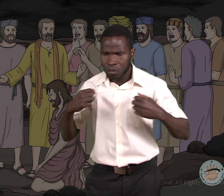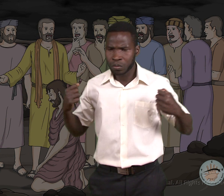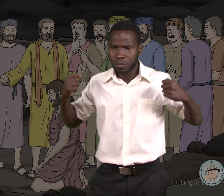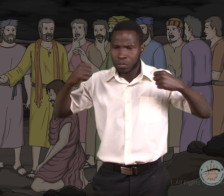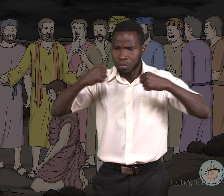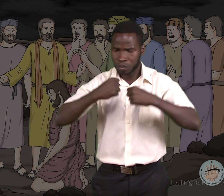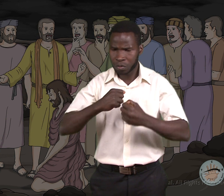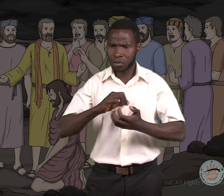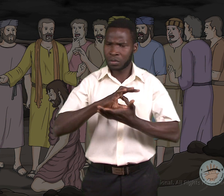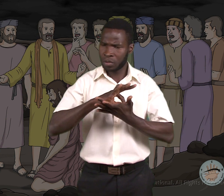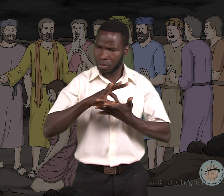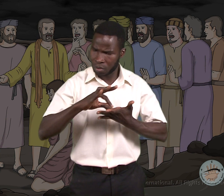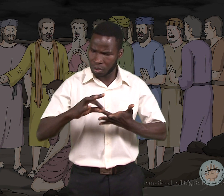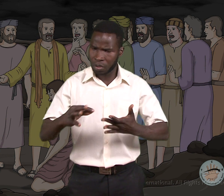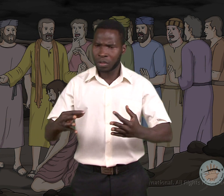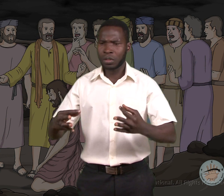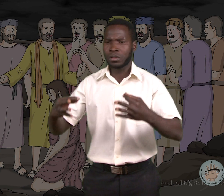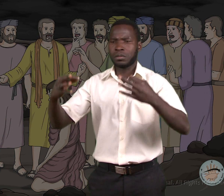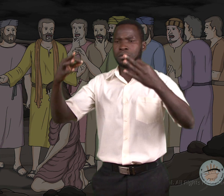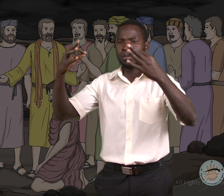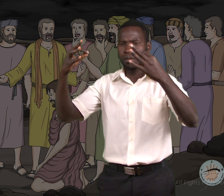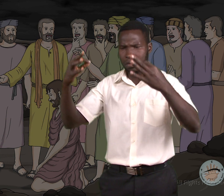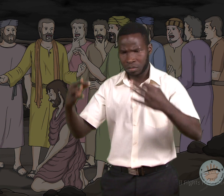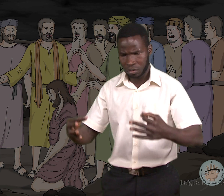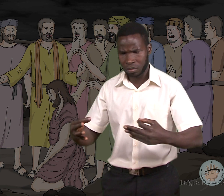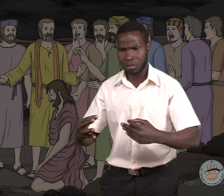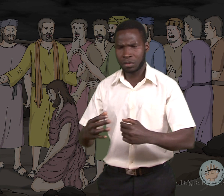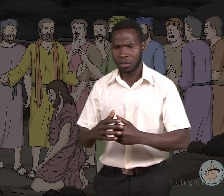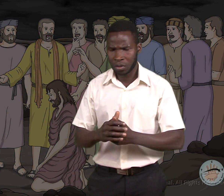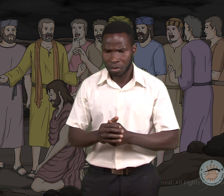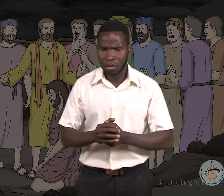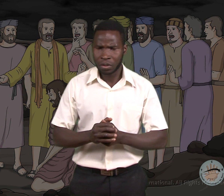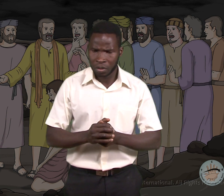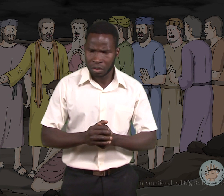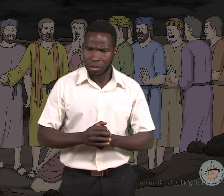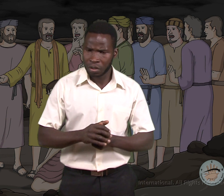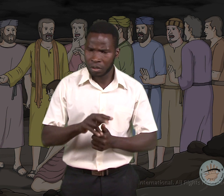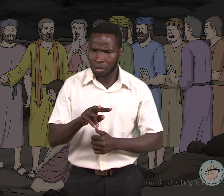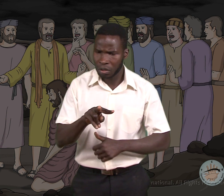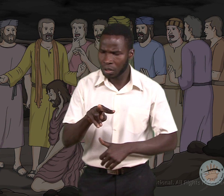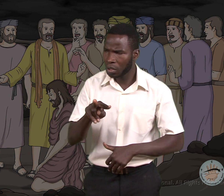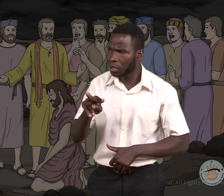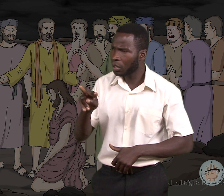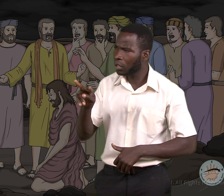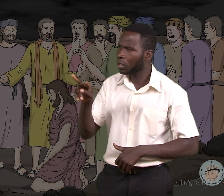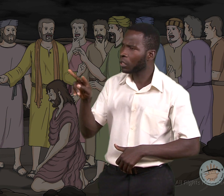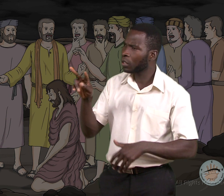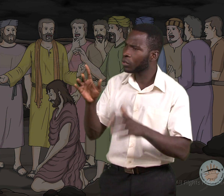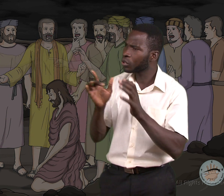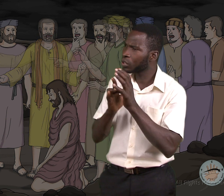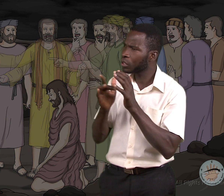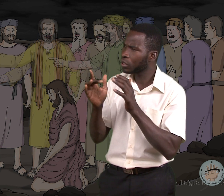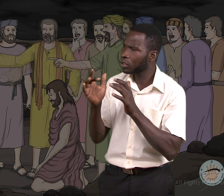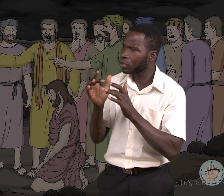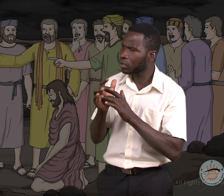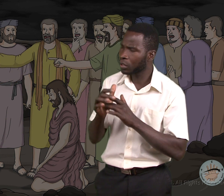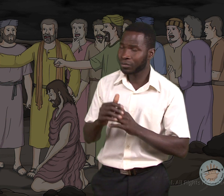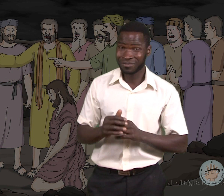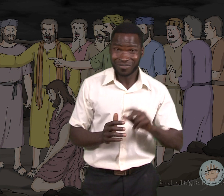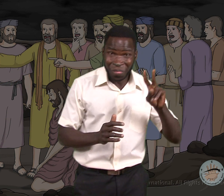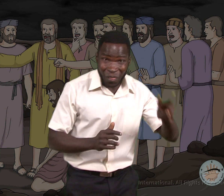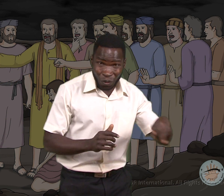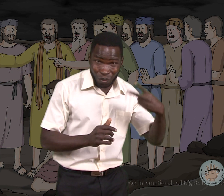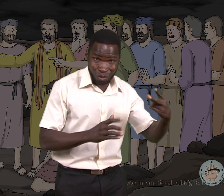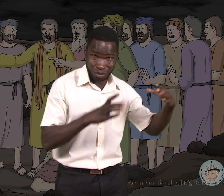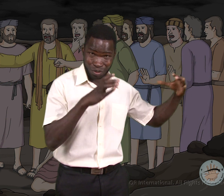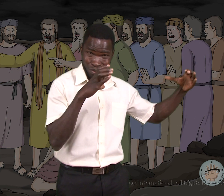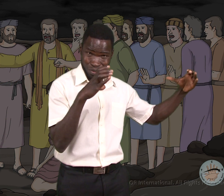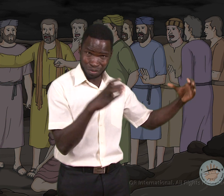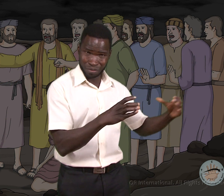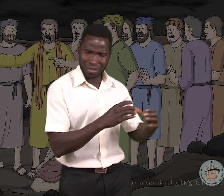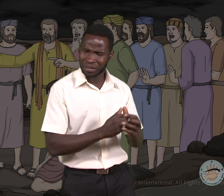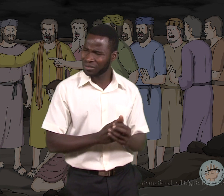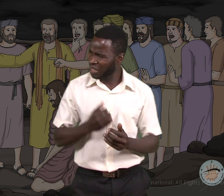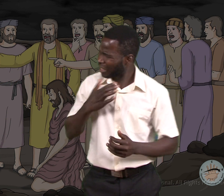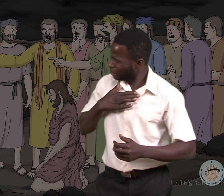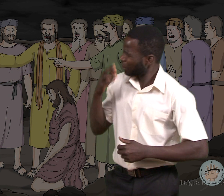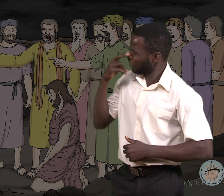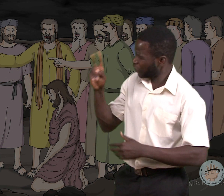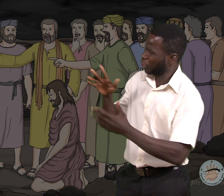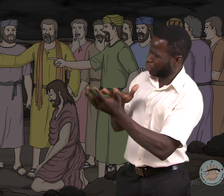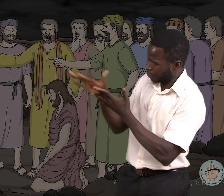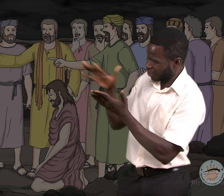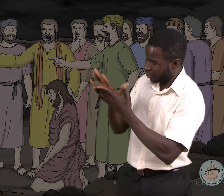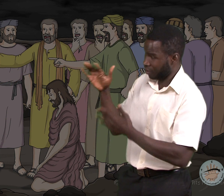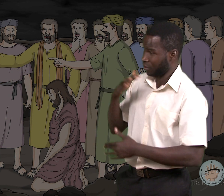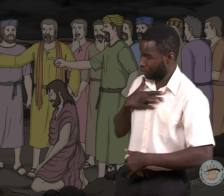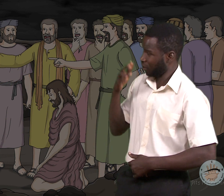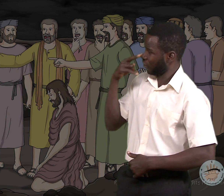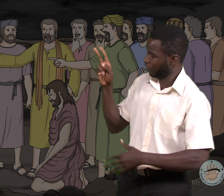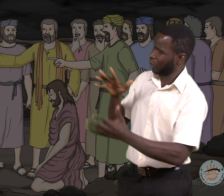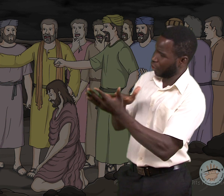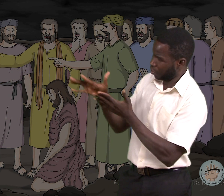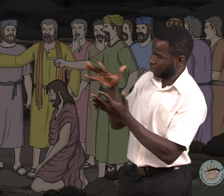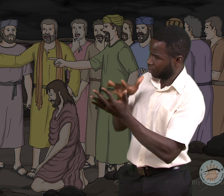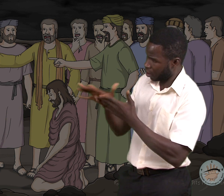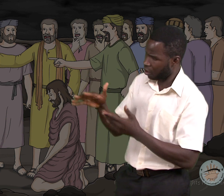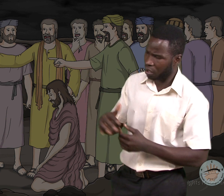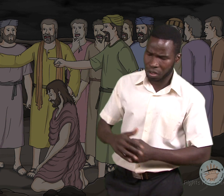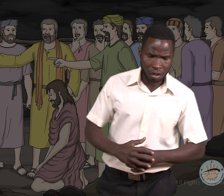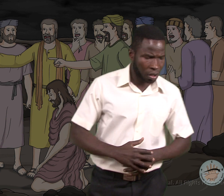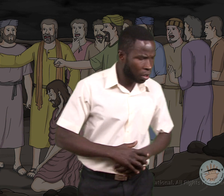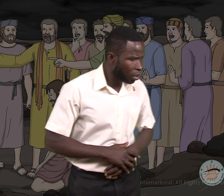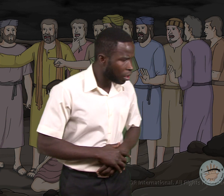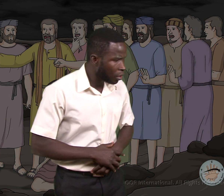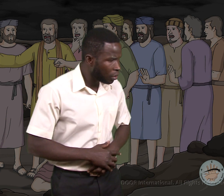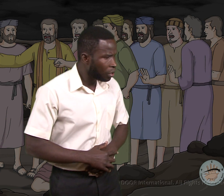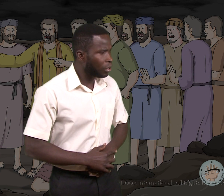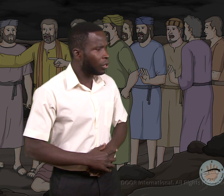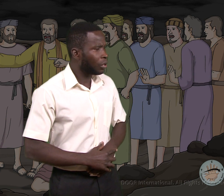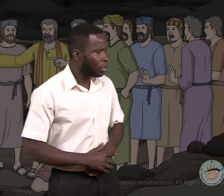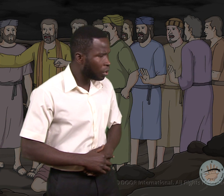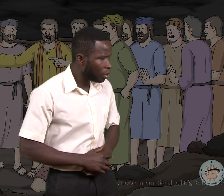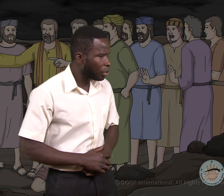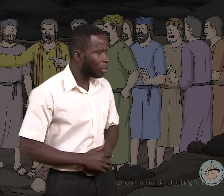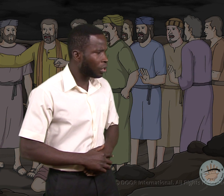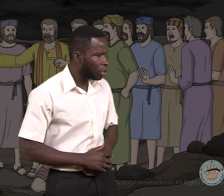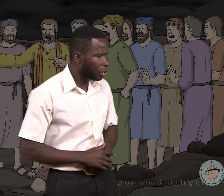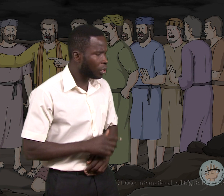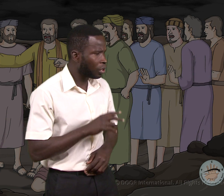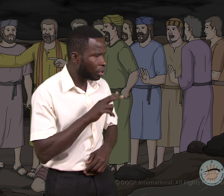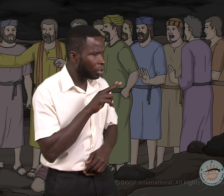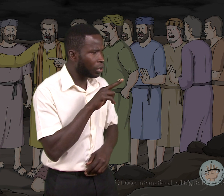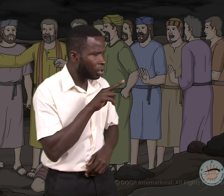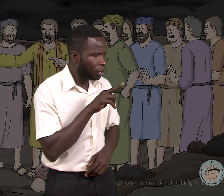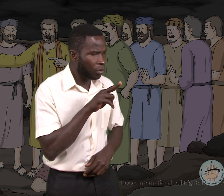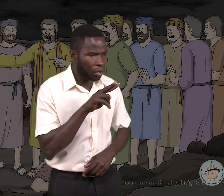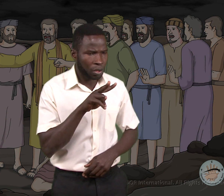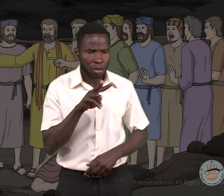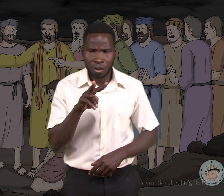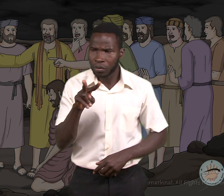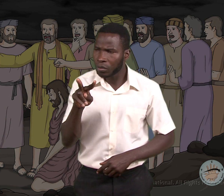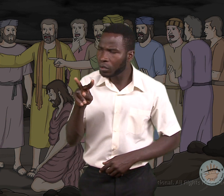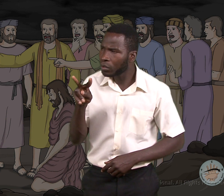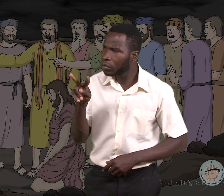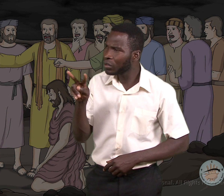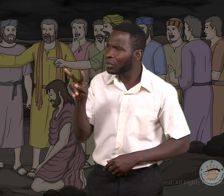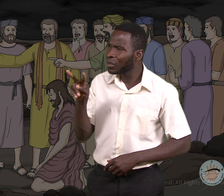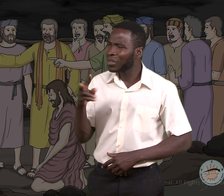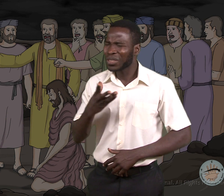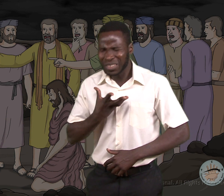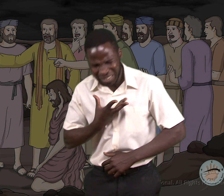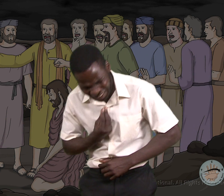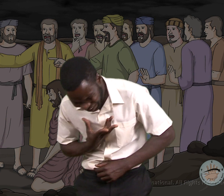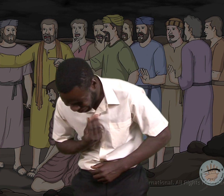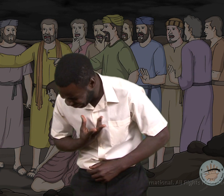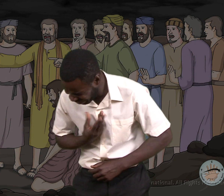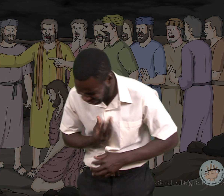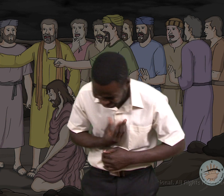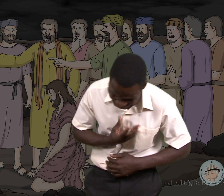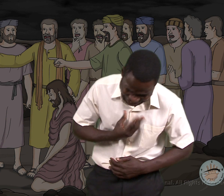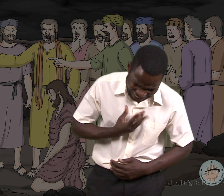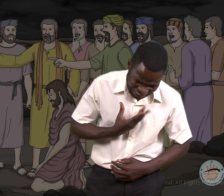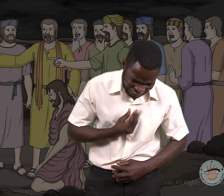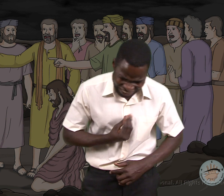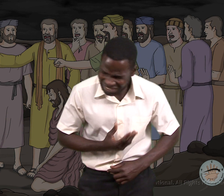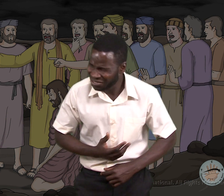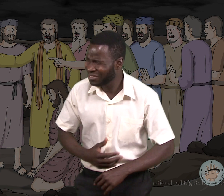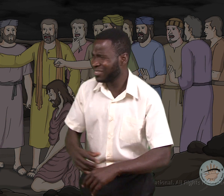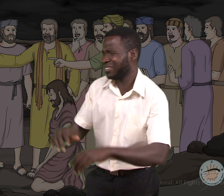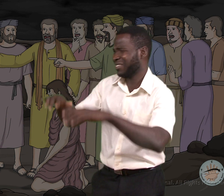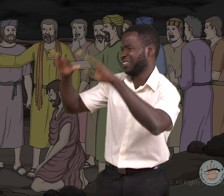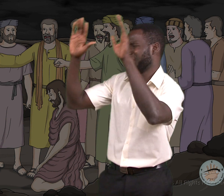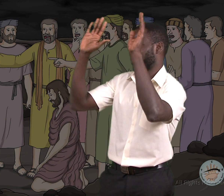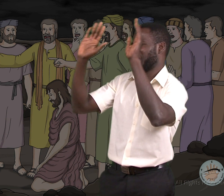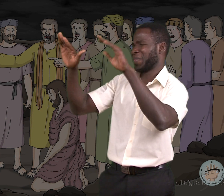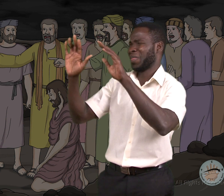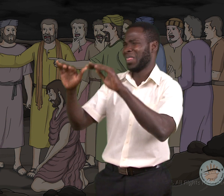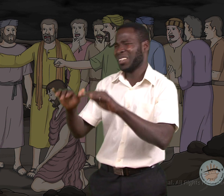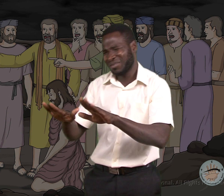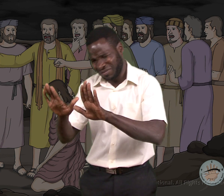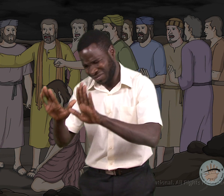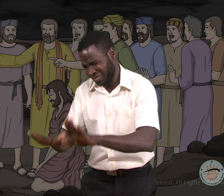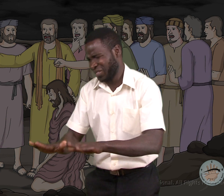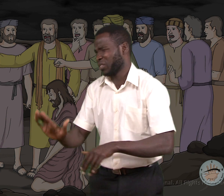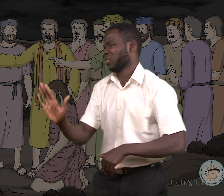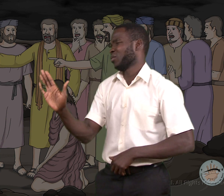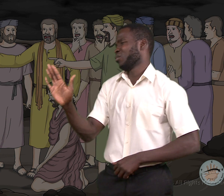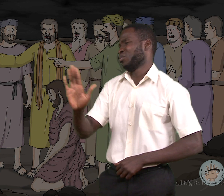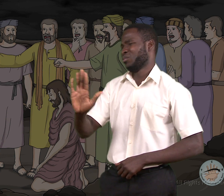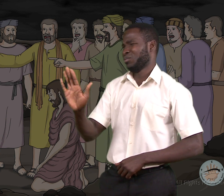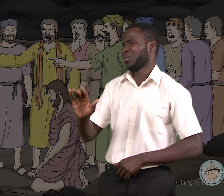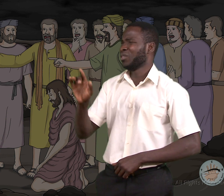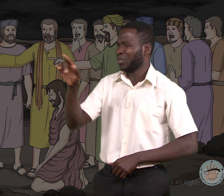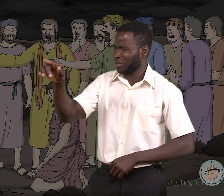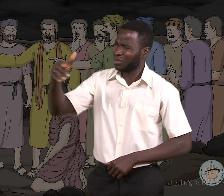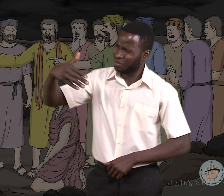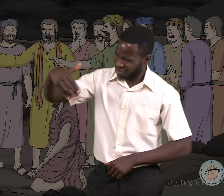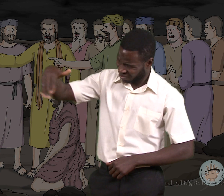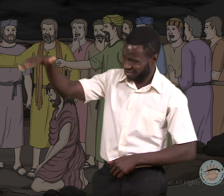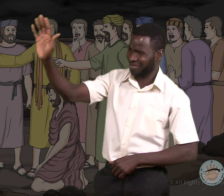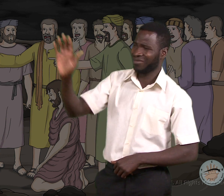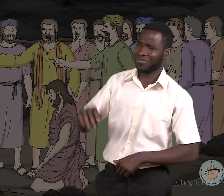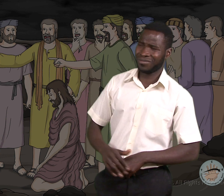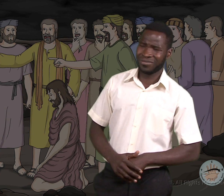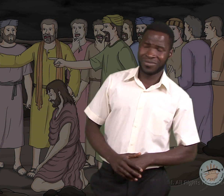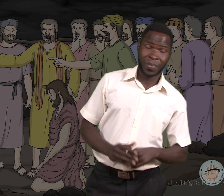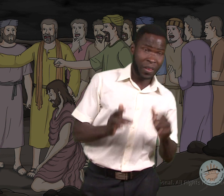and they were afraid. Those who had seen it described what had happened to the demon-possessed man and also to the pigs.